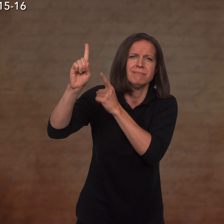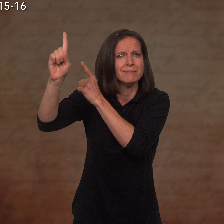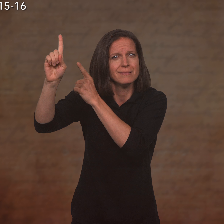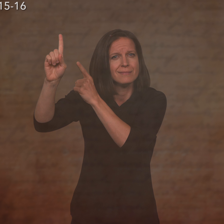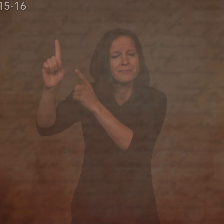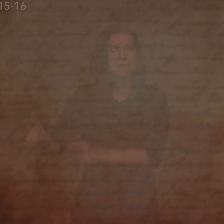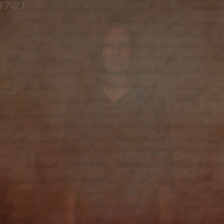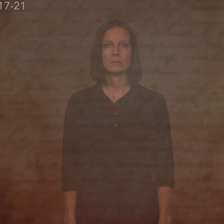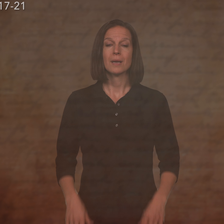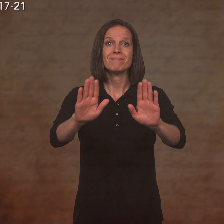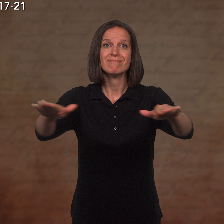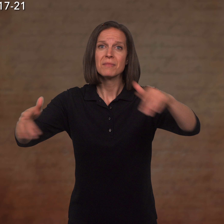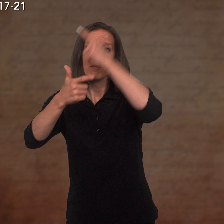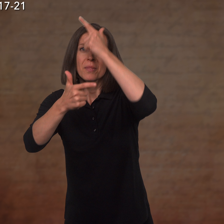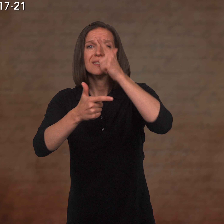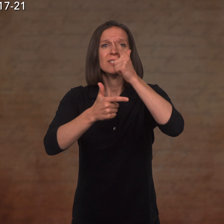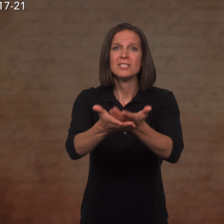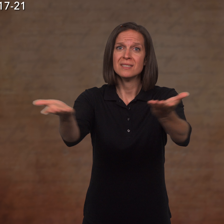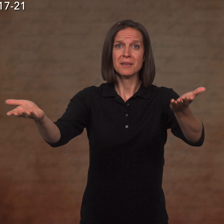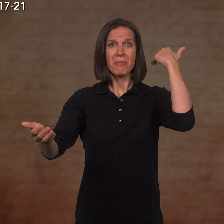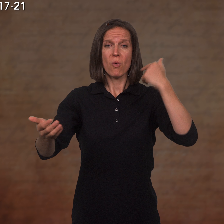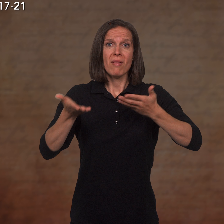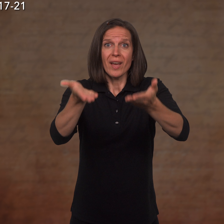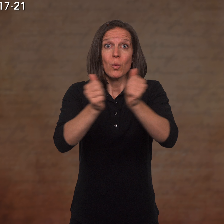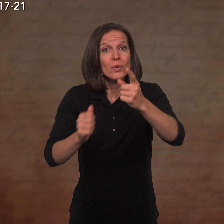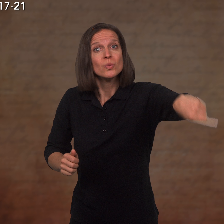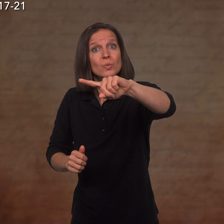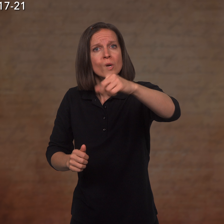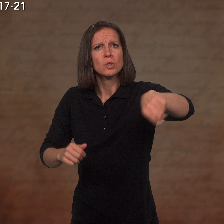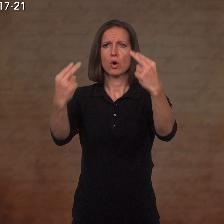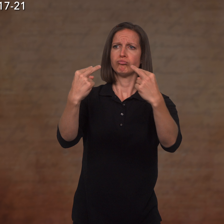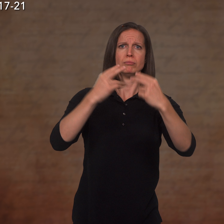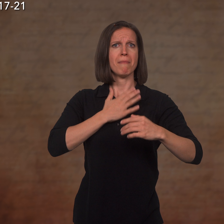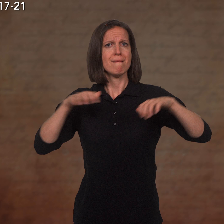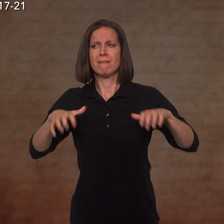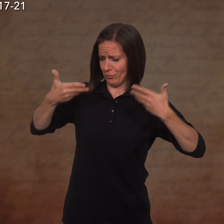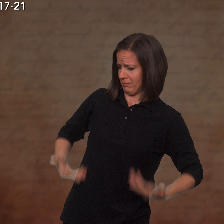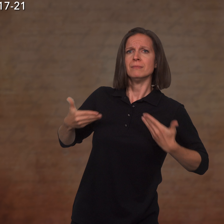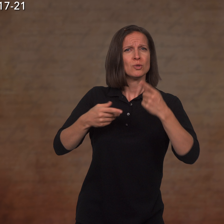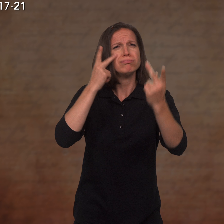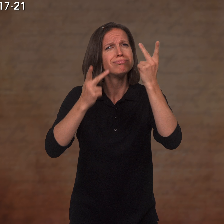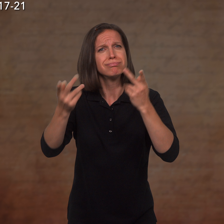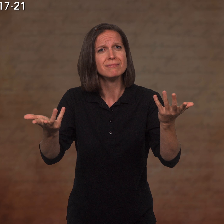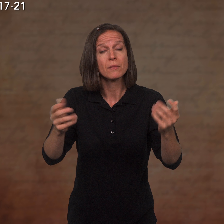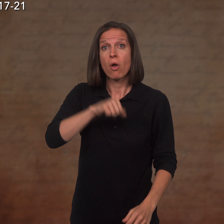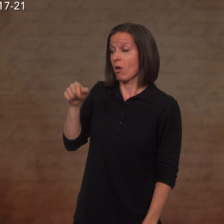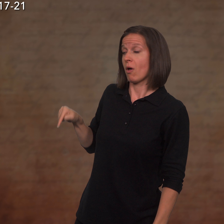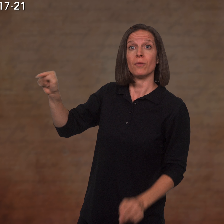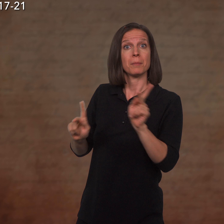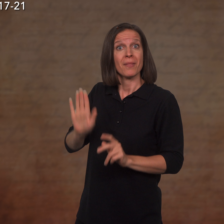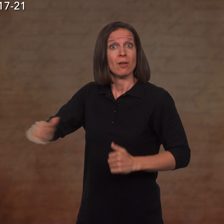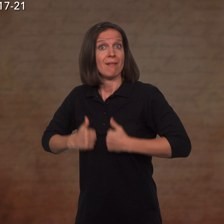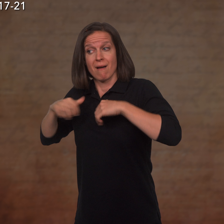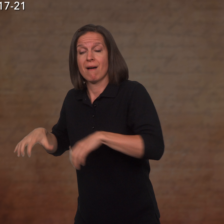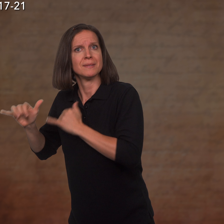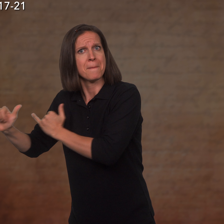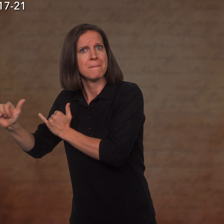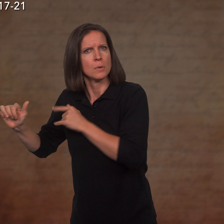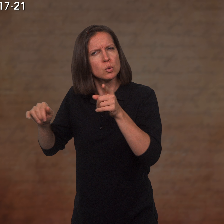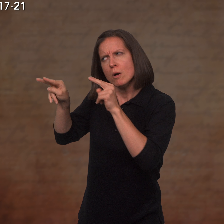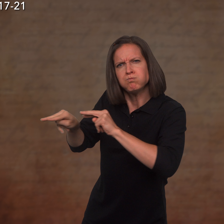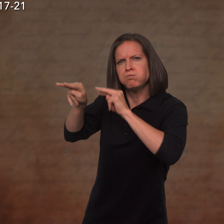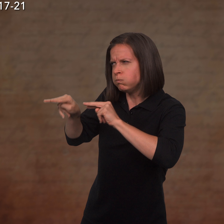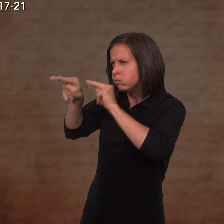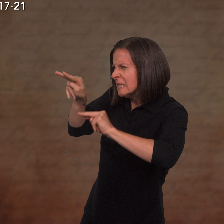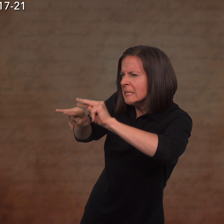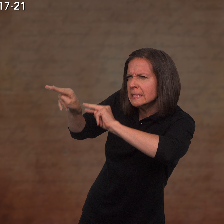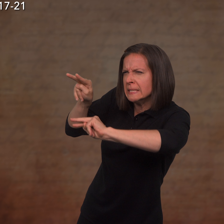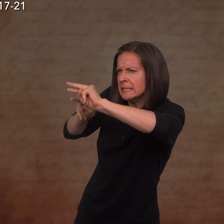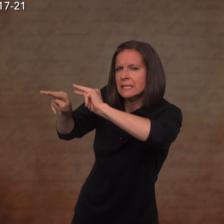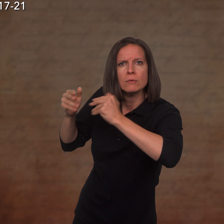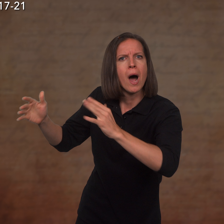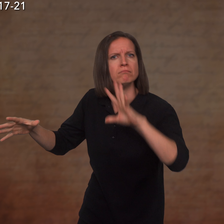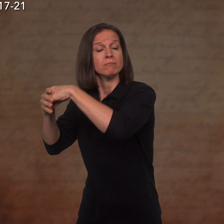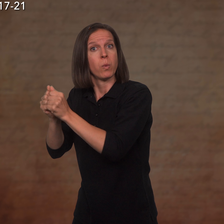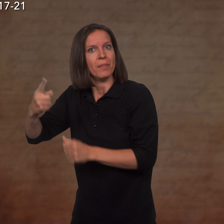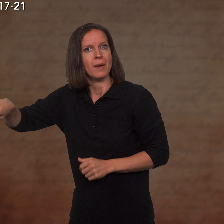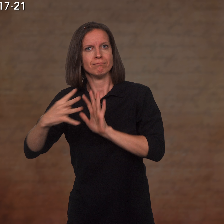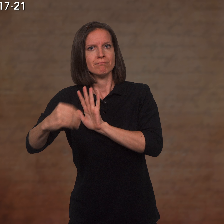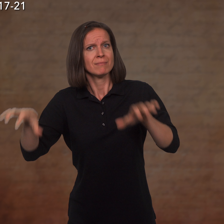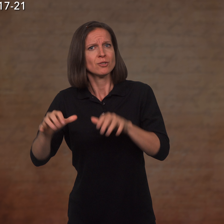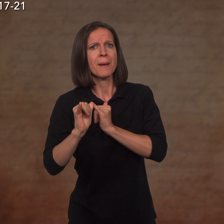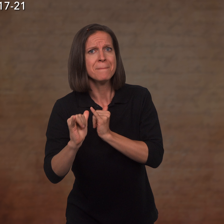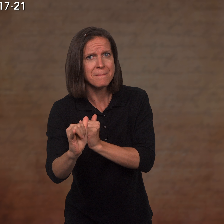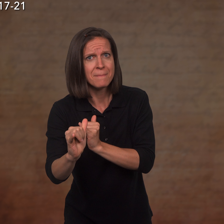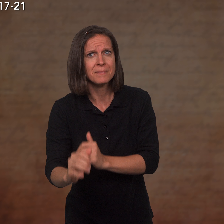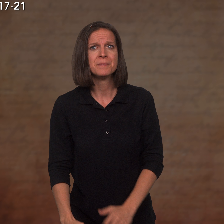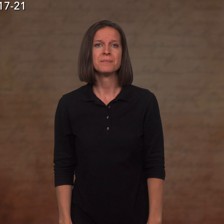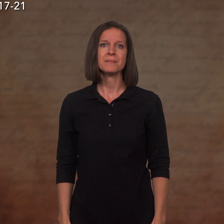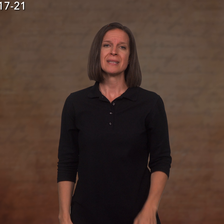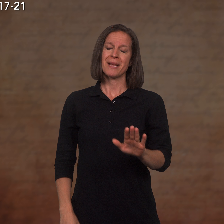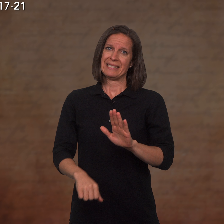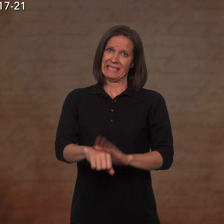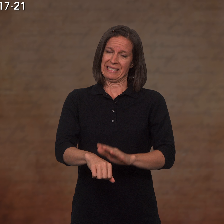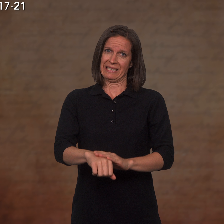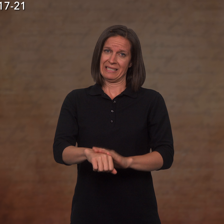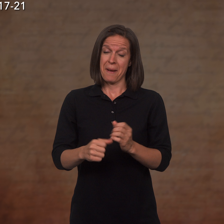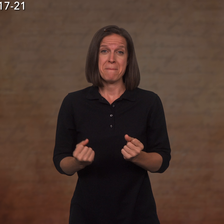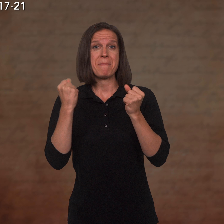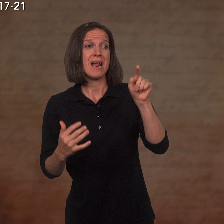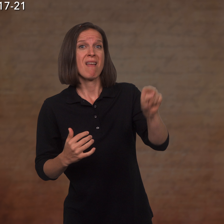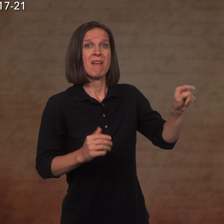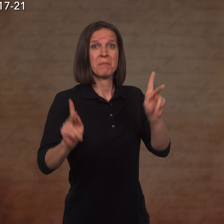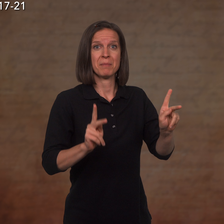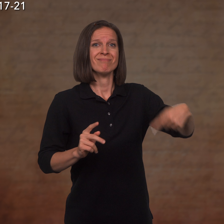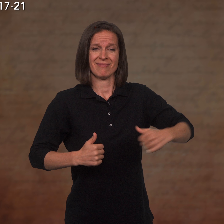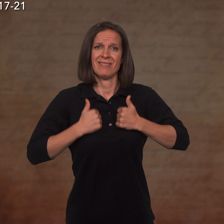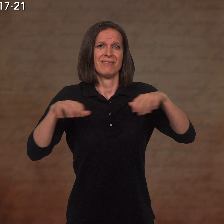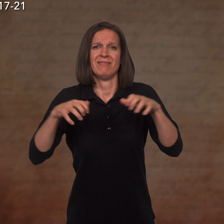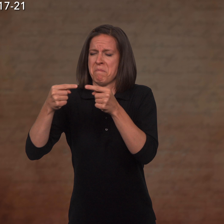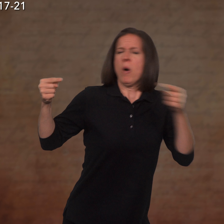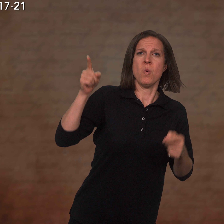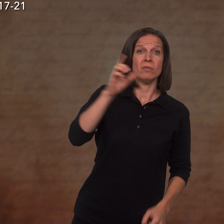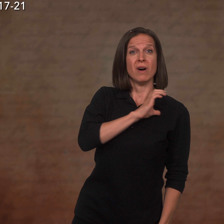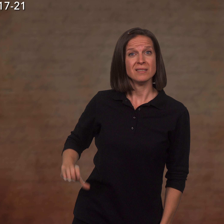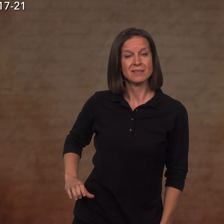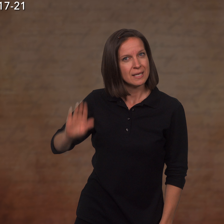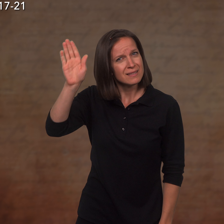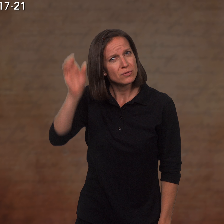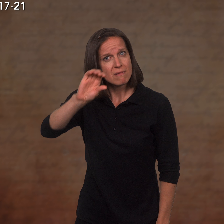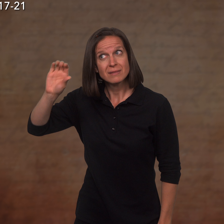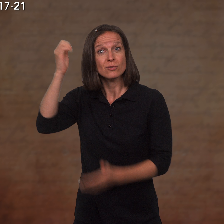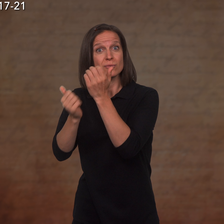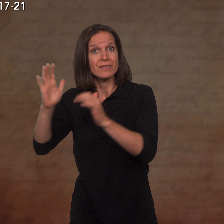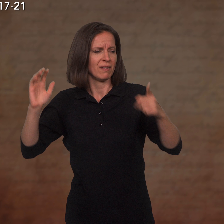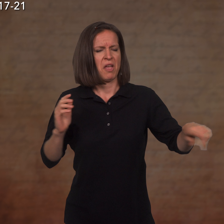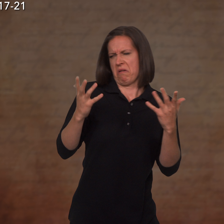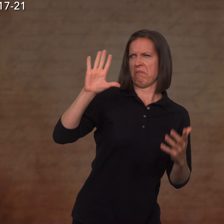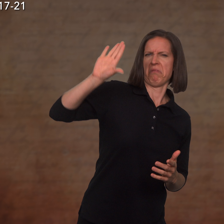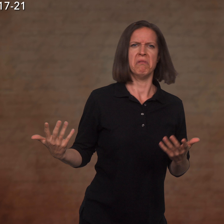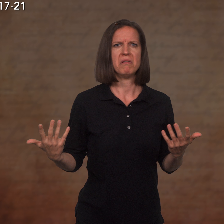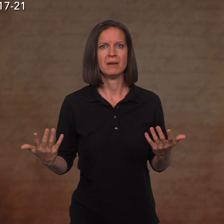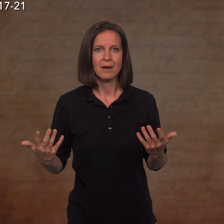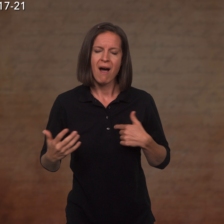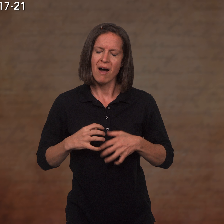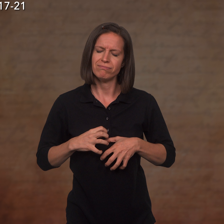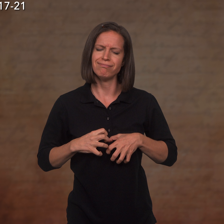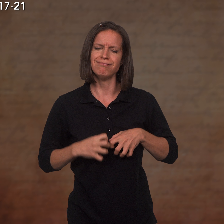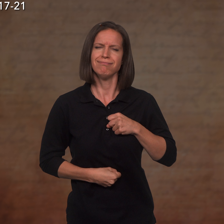Join one another in following my example, brothers, and carefully observe those who walk according to the pattern we set for you.